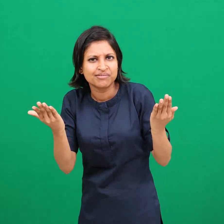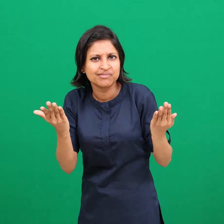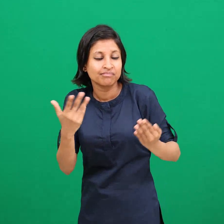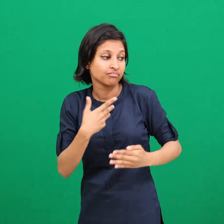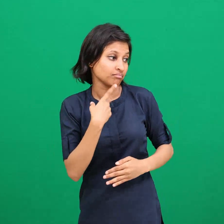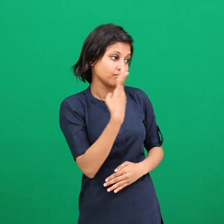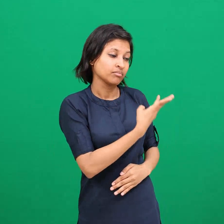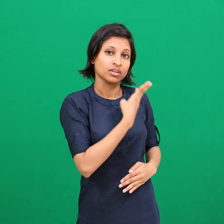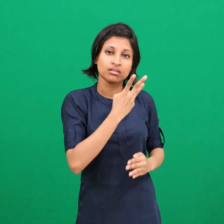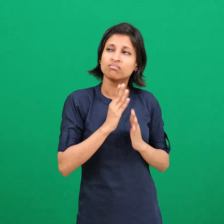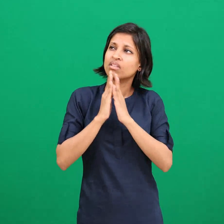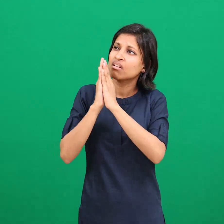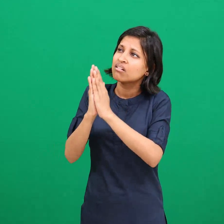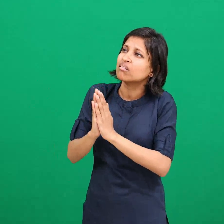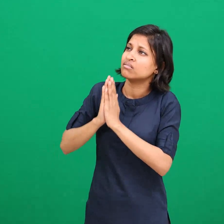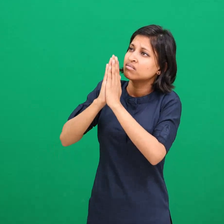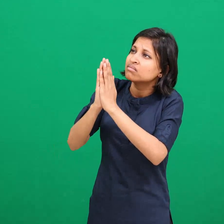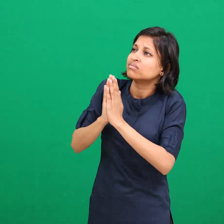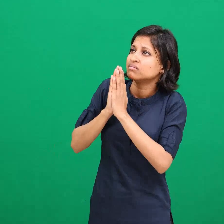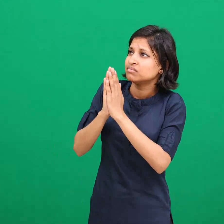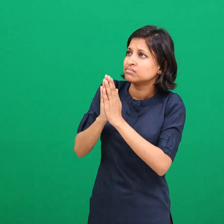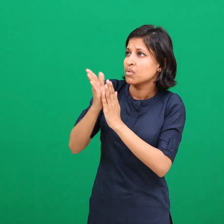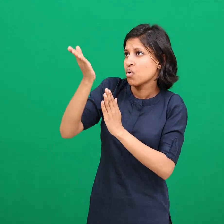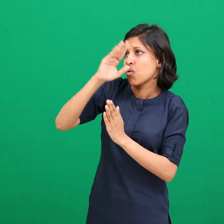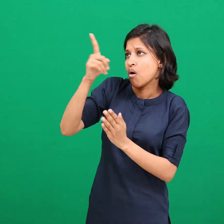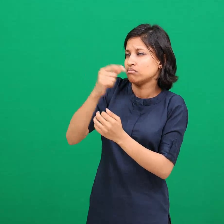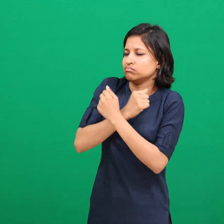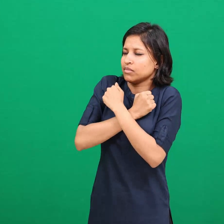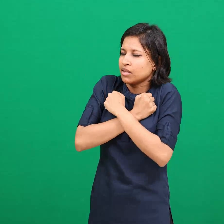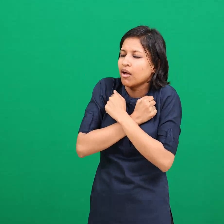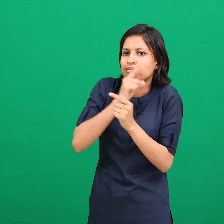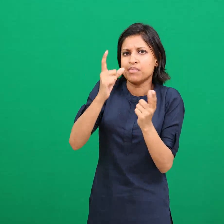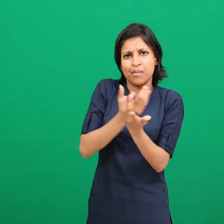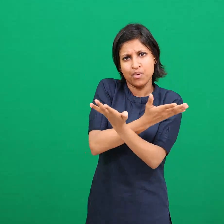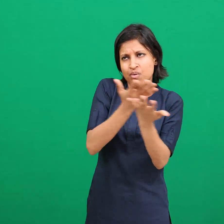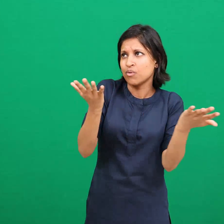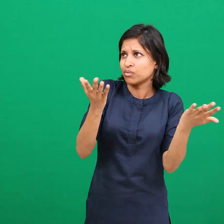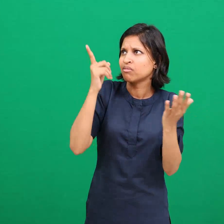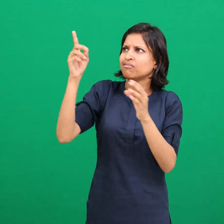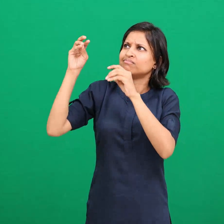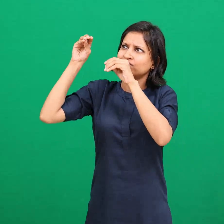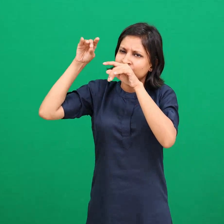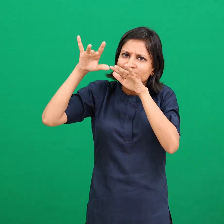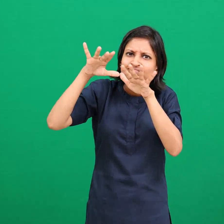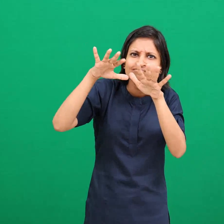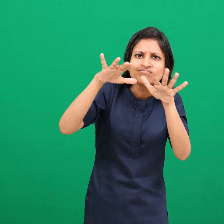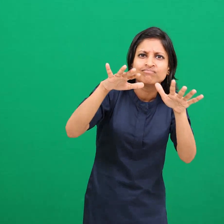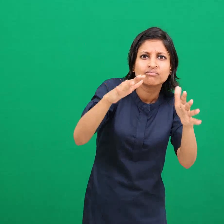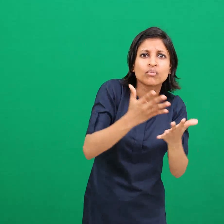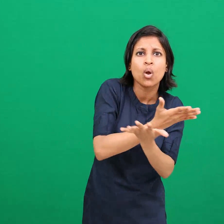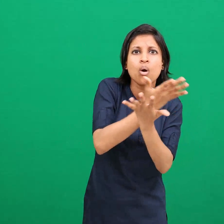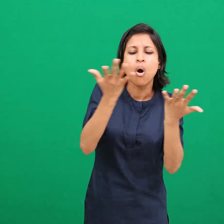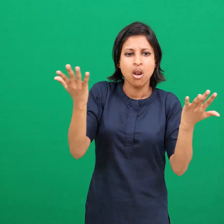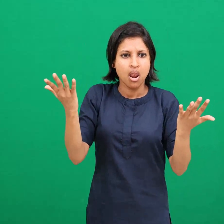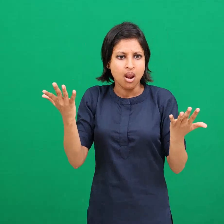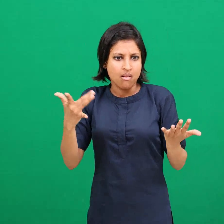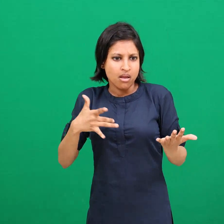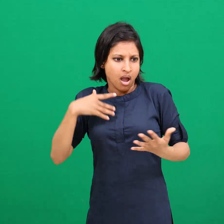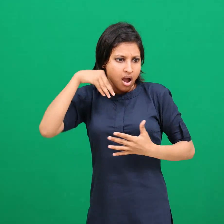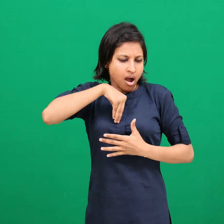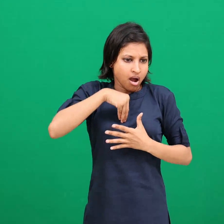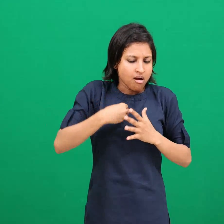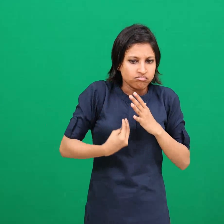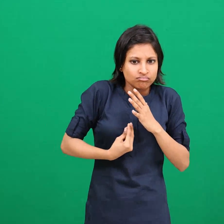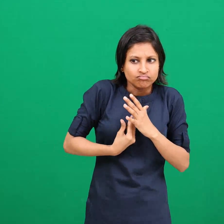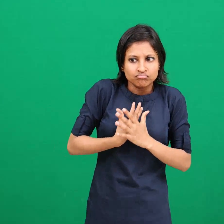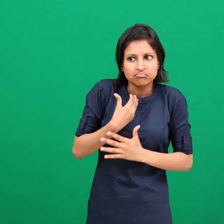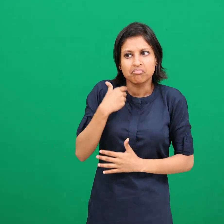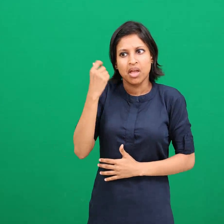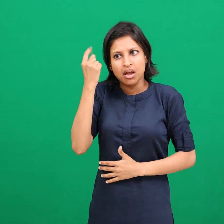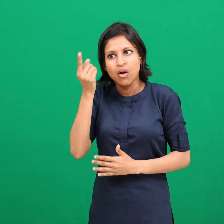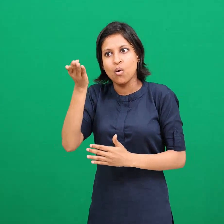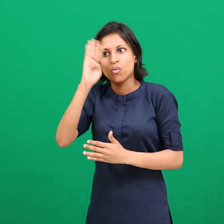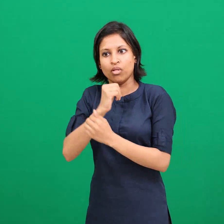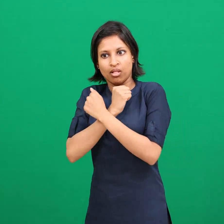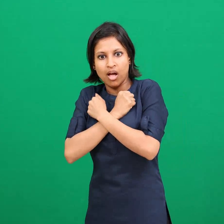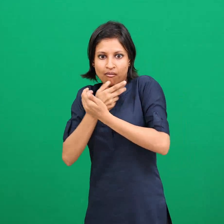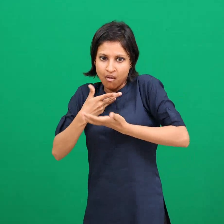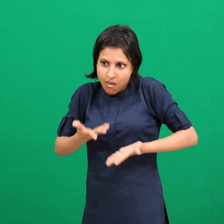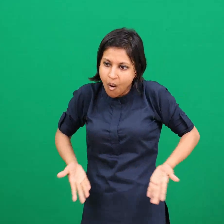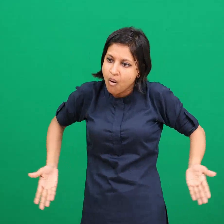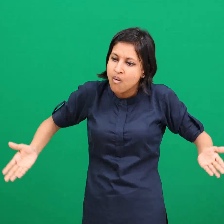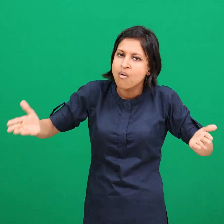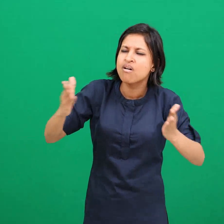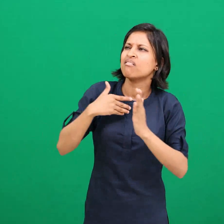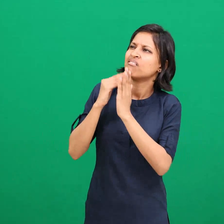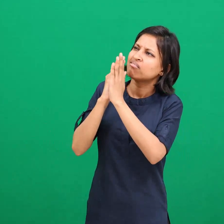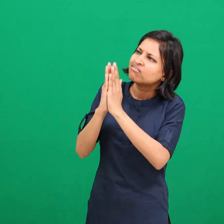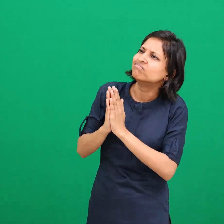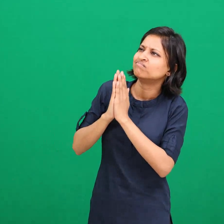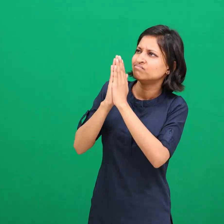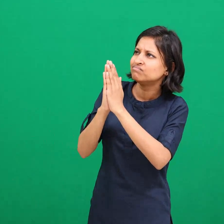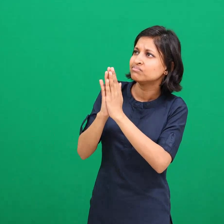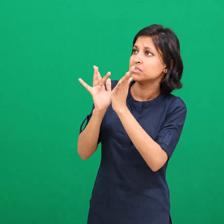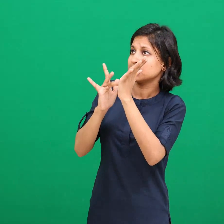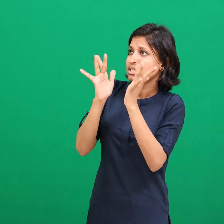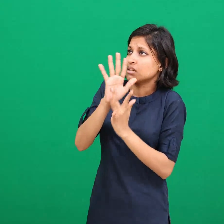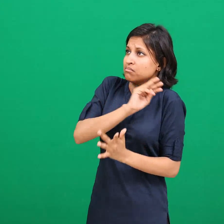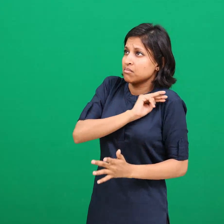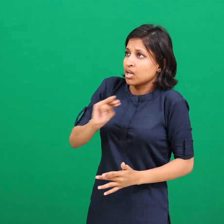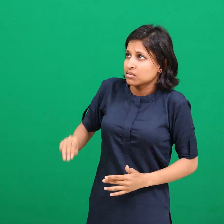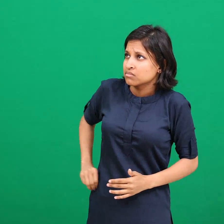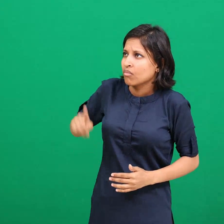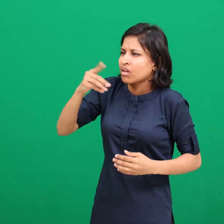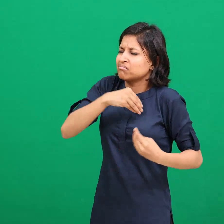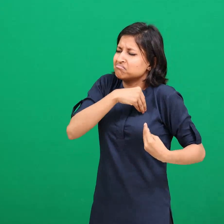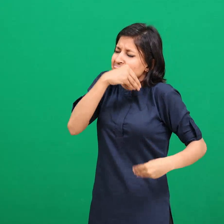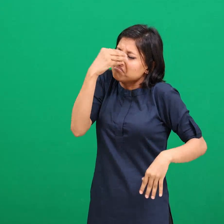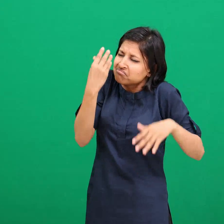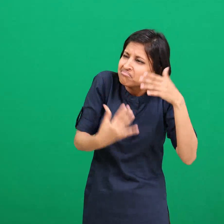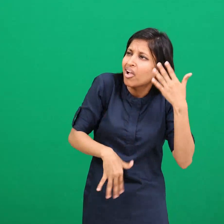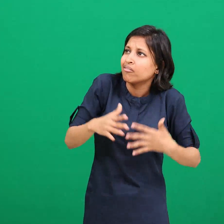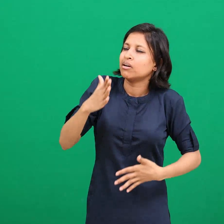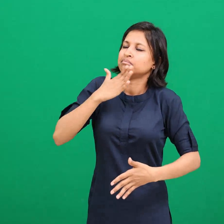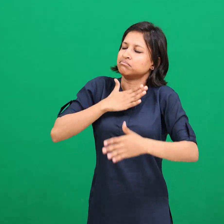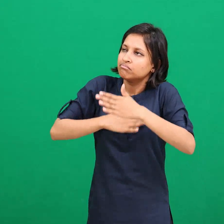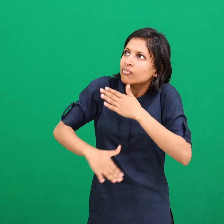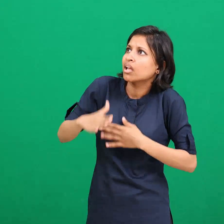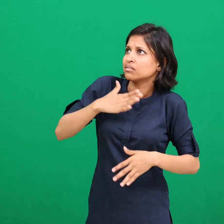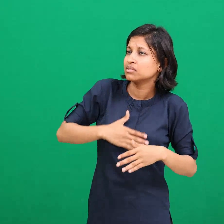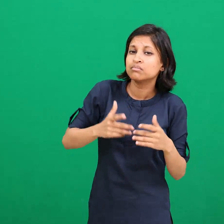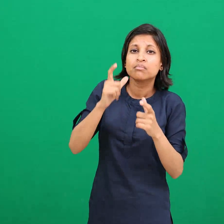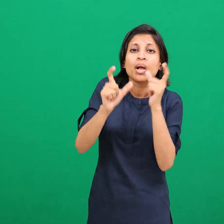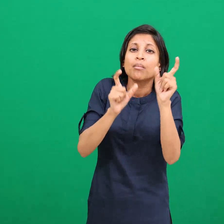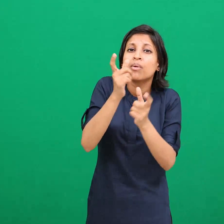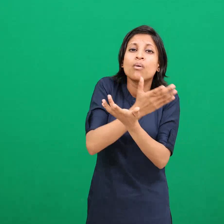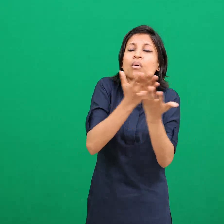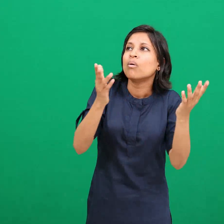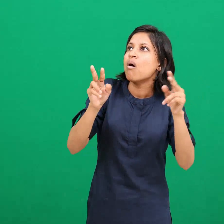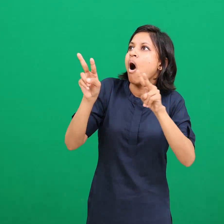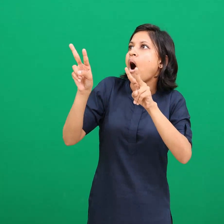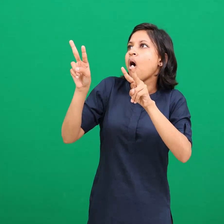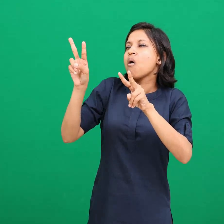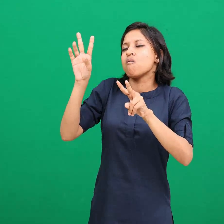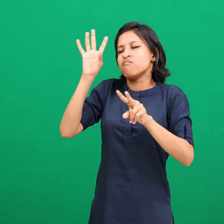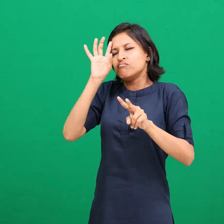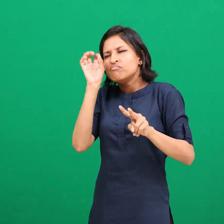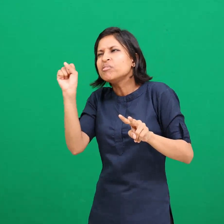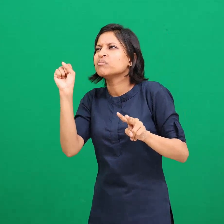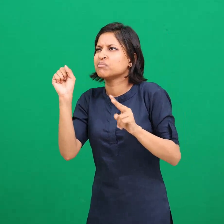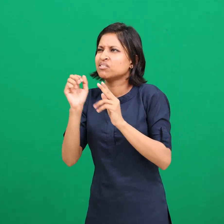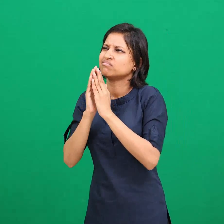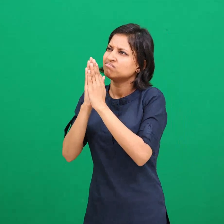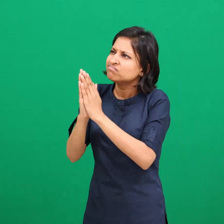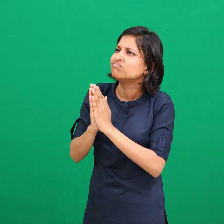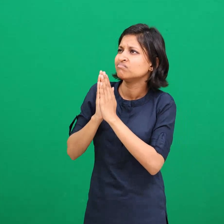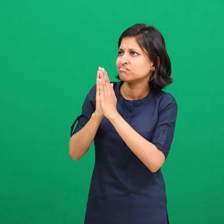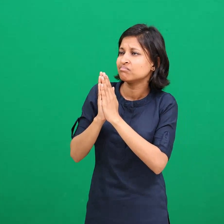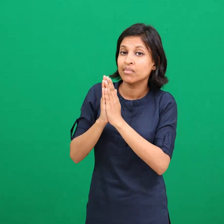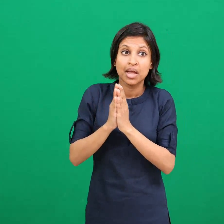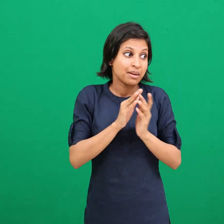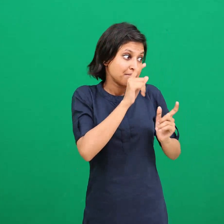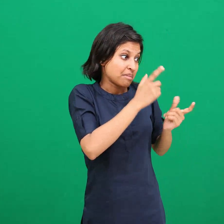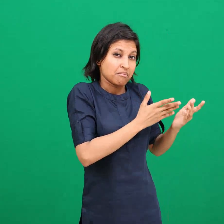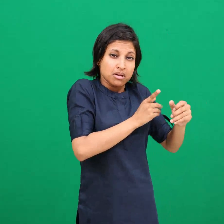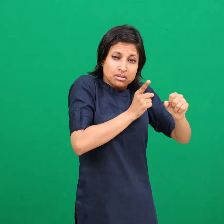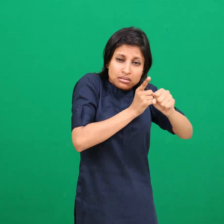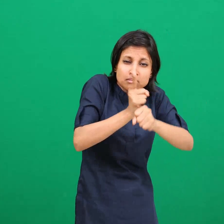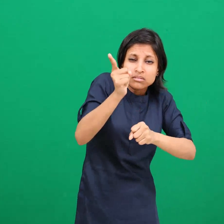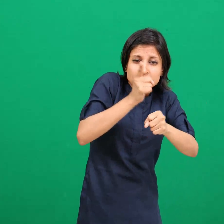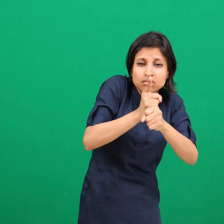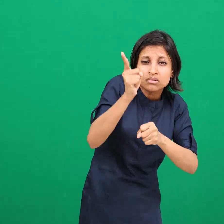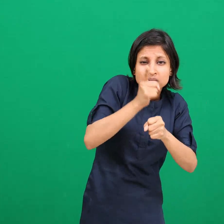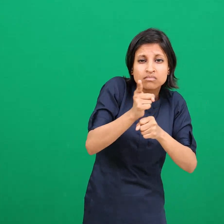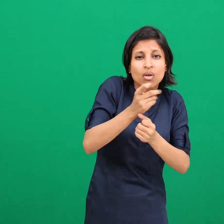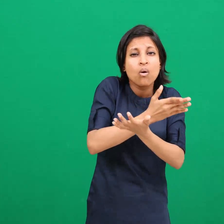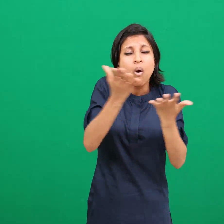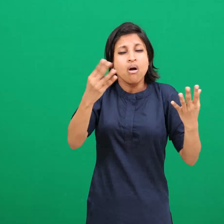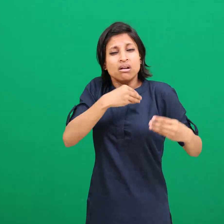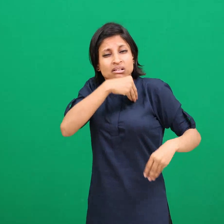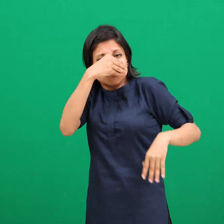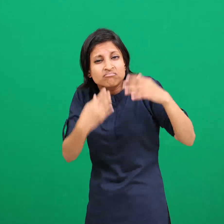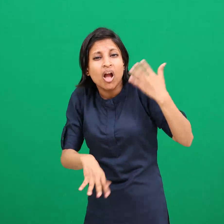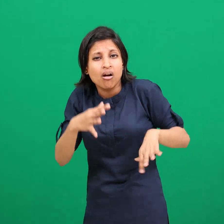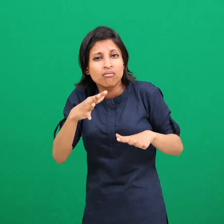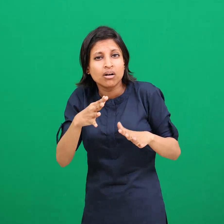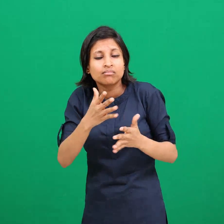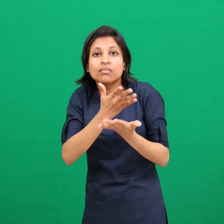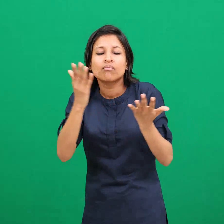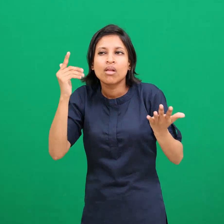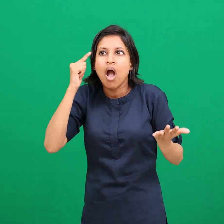And we have confidence in the Lord that you are doing and will continue to do what we command.